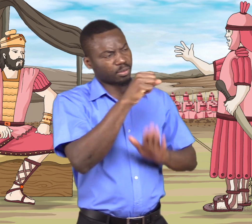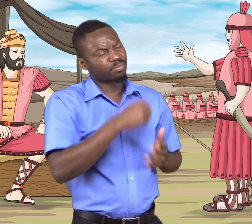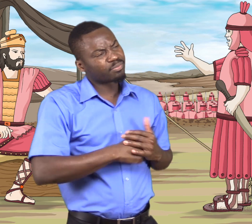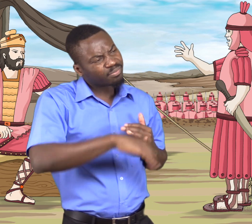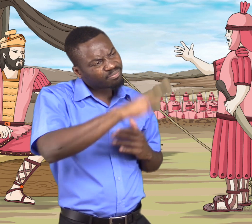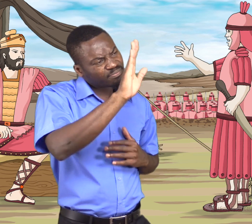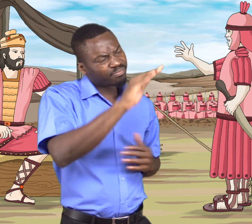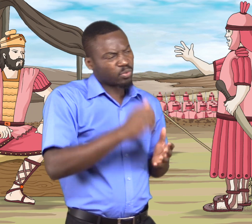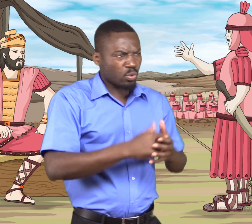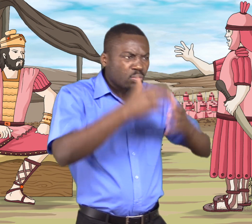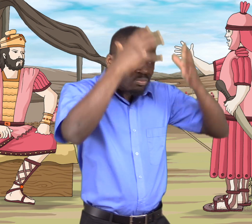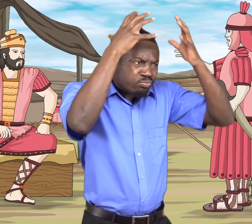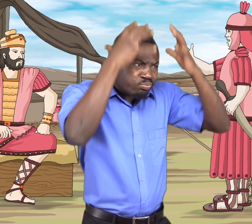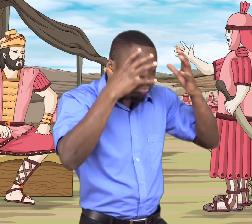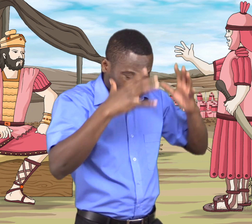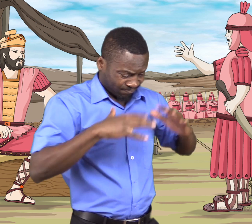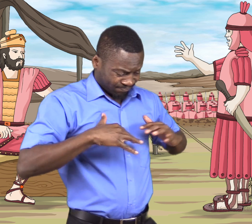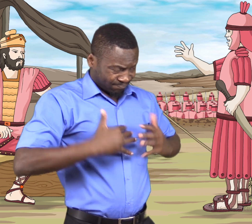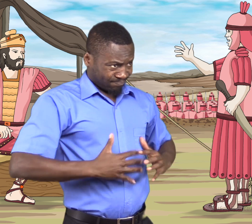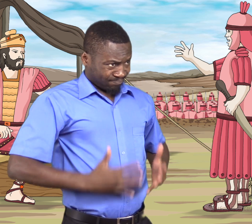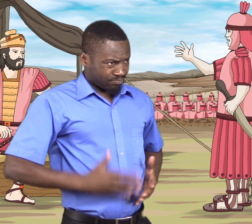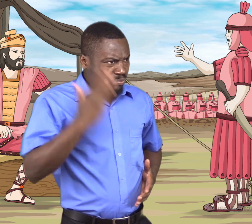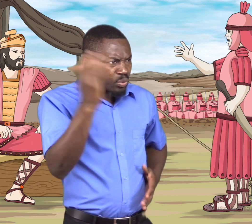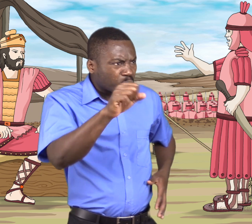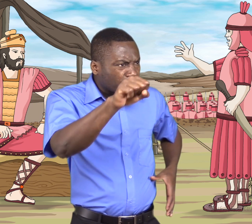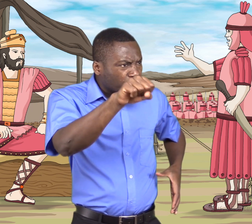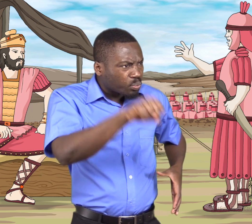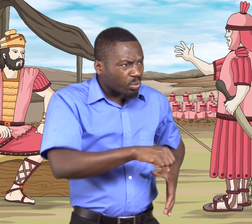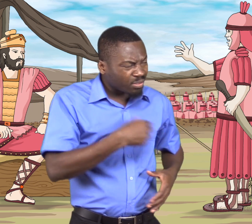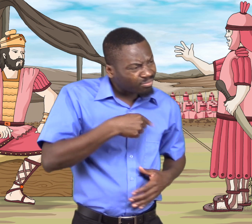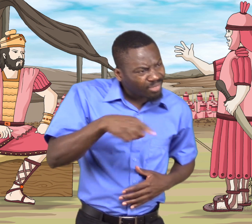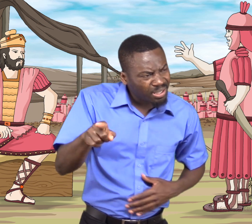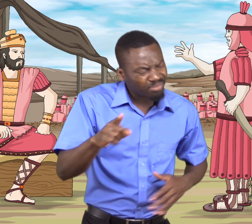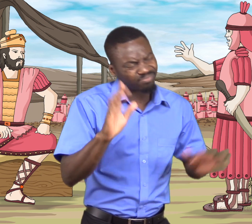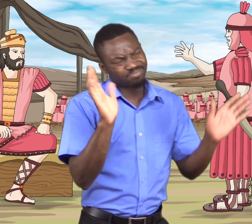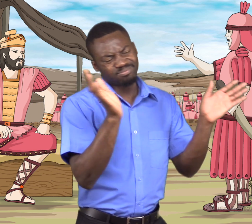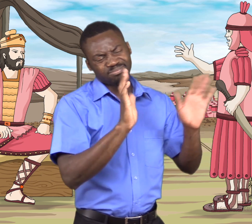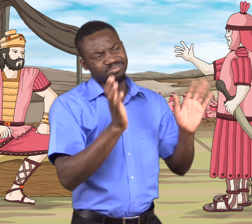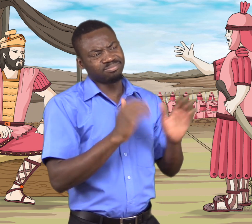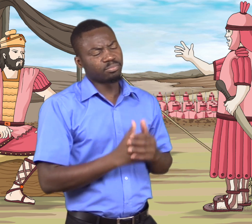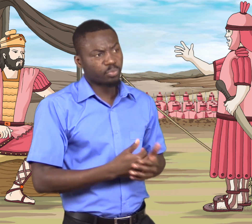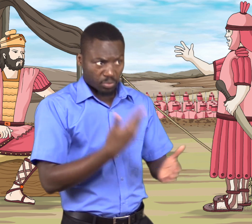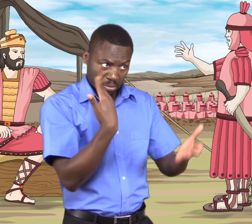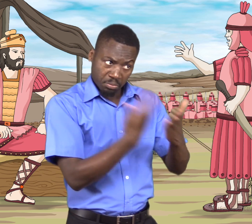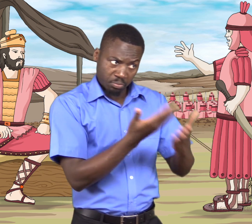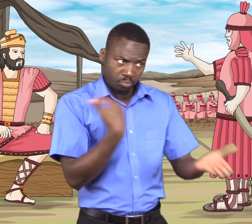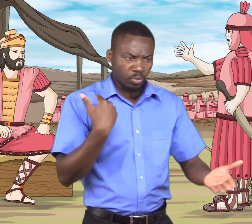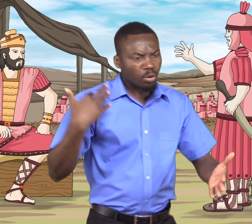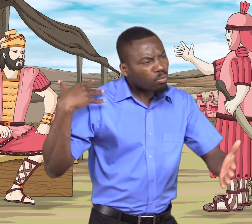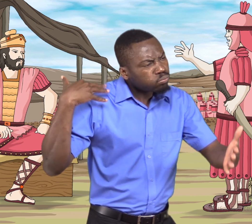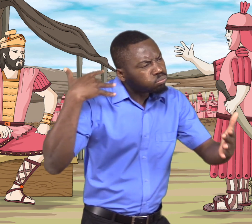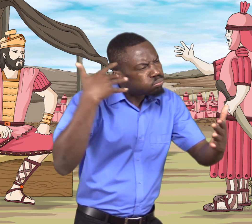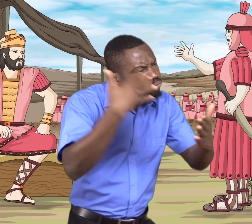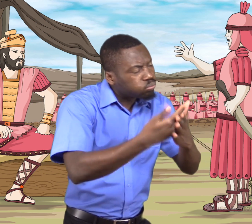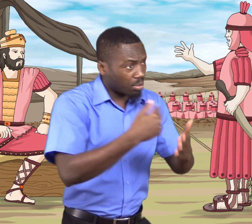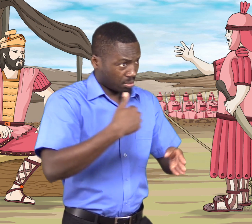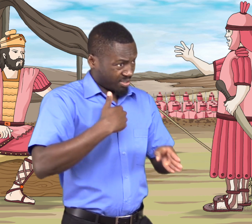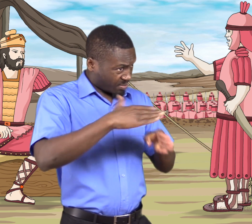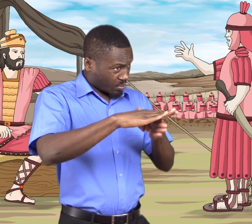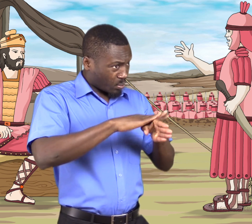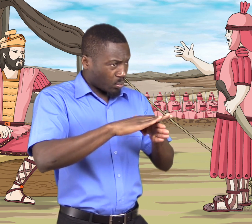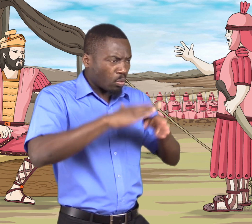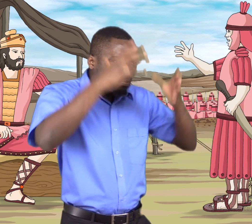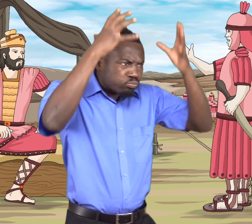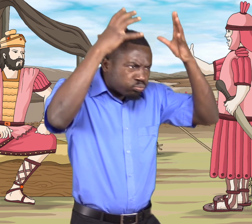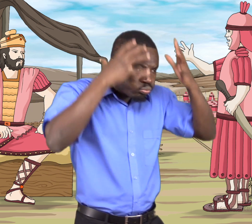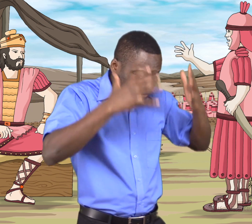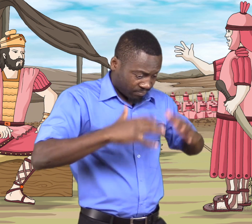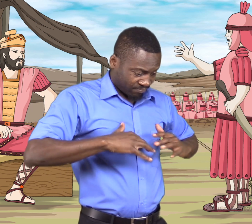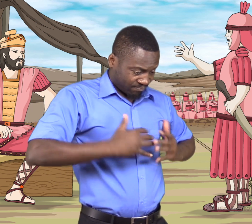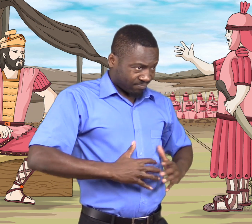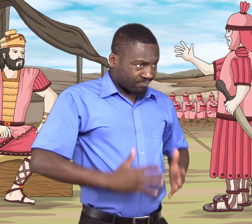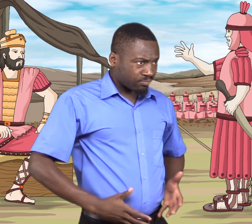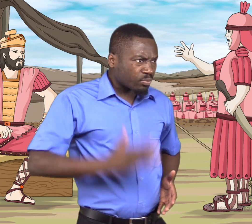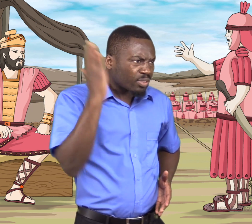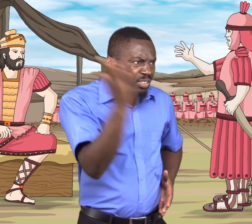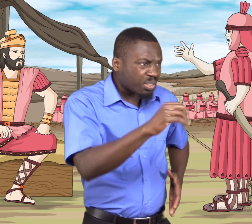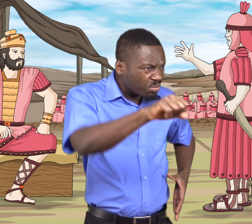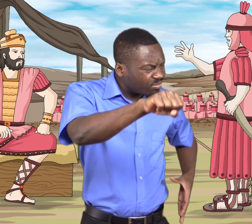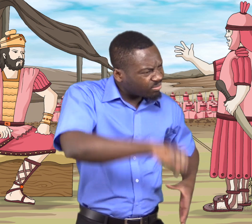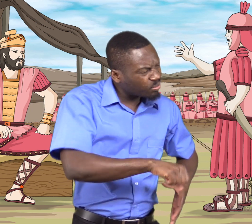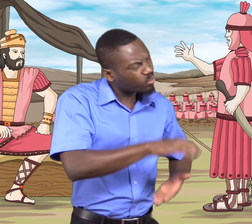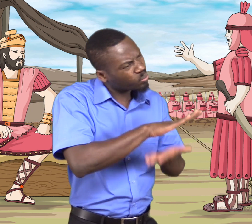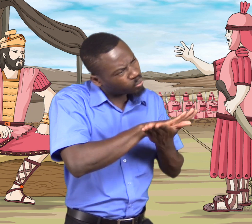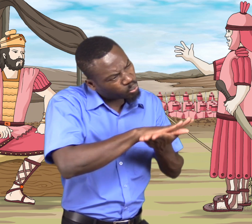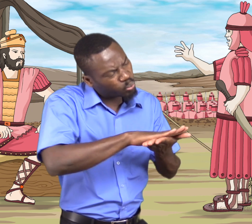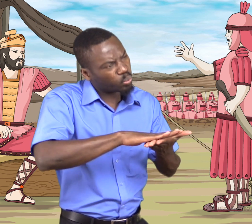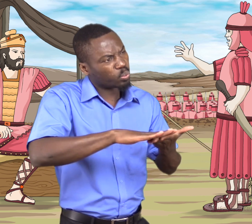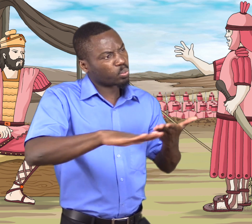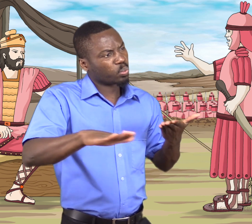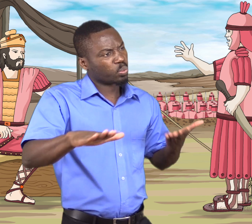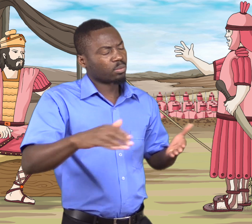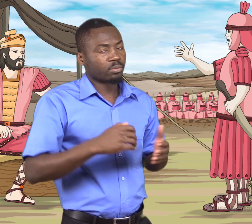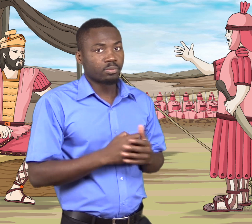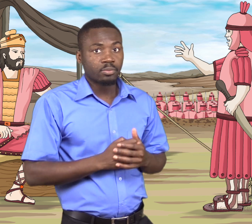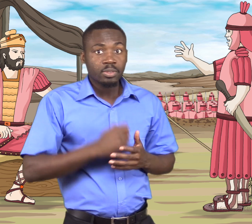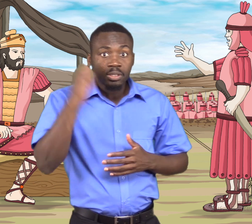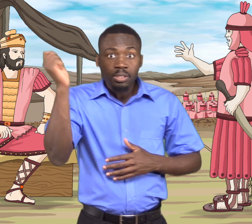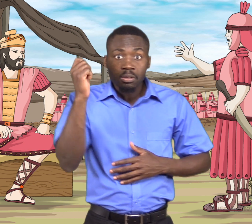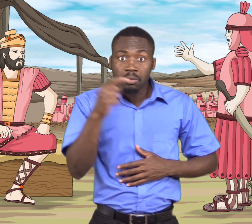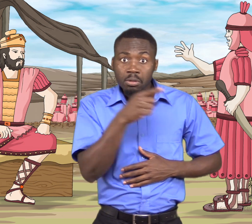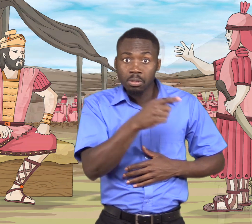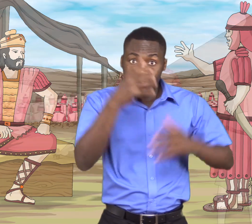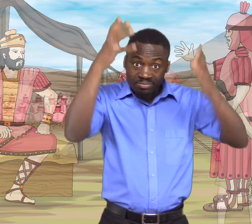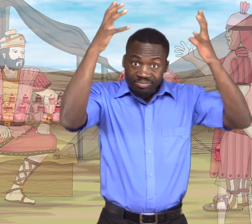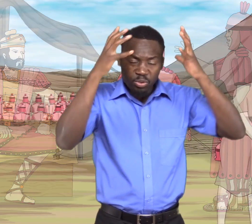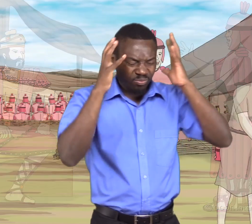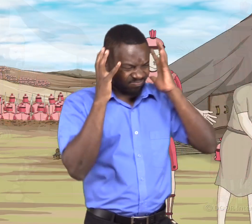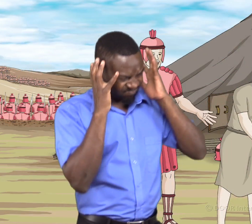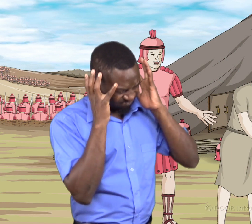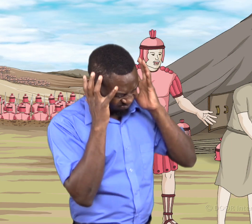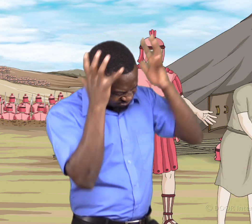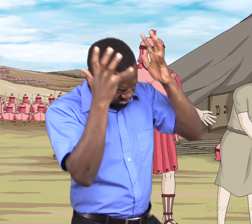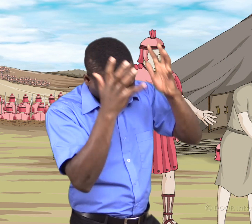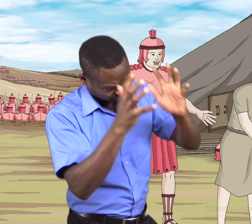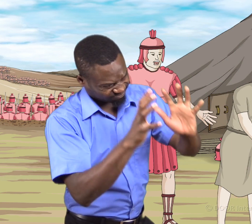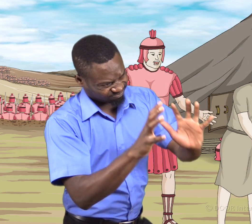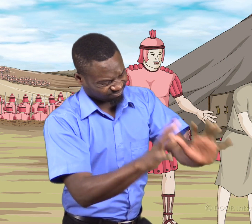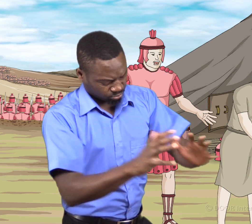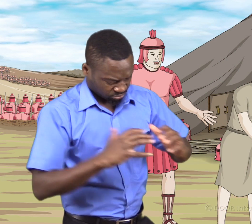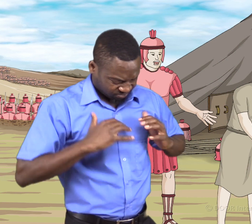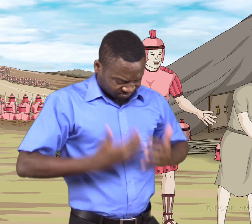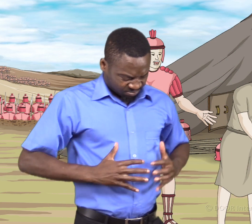“I cannot walk in these,” David said to Saul. “I am not accustomed to them.”